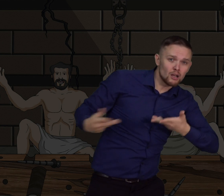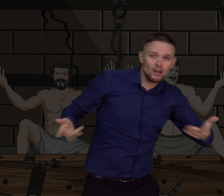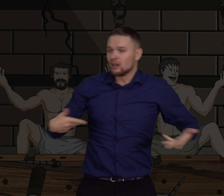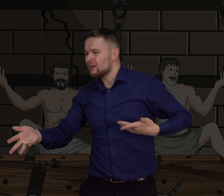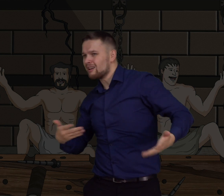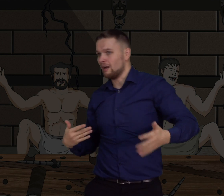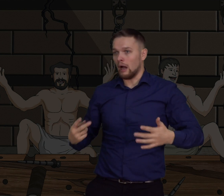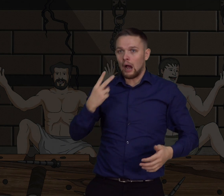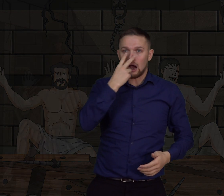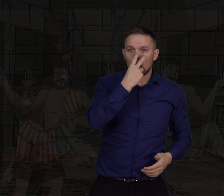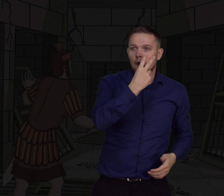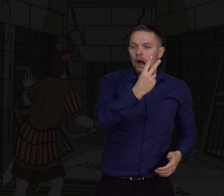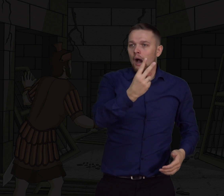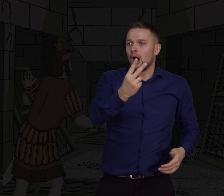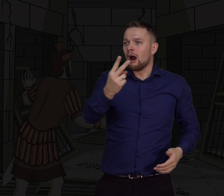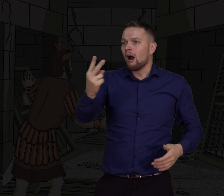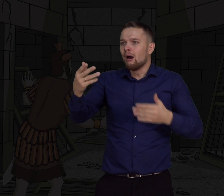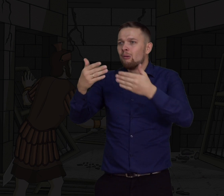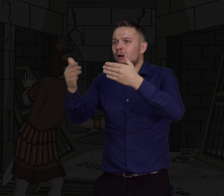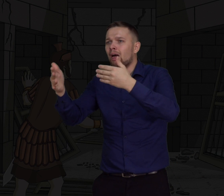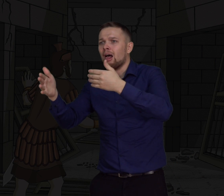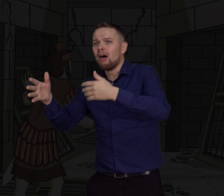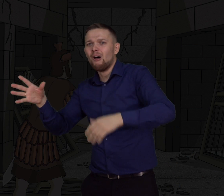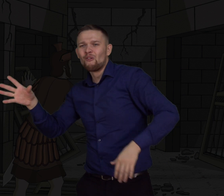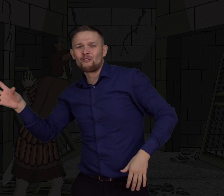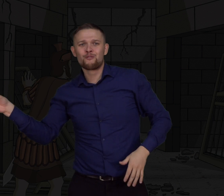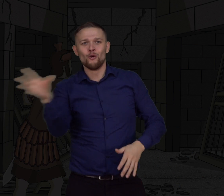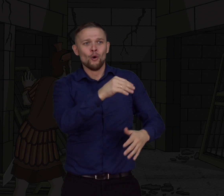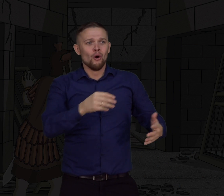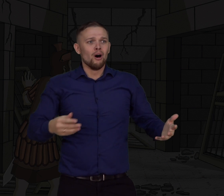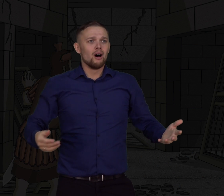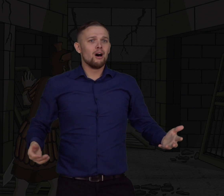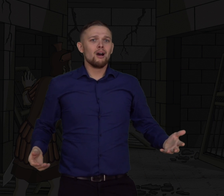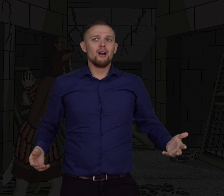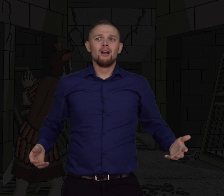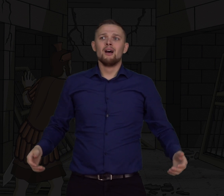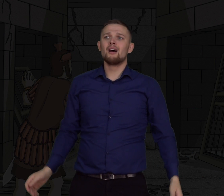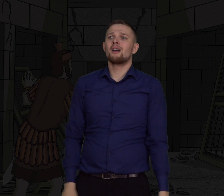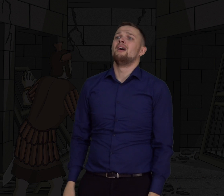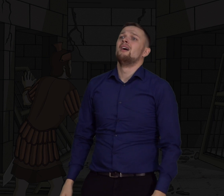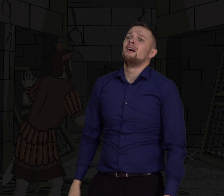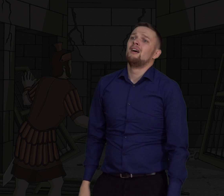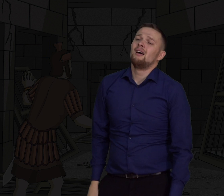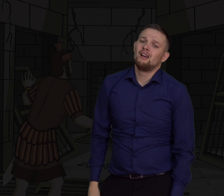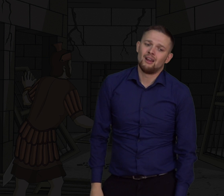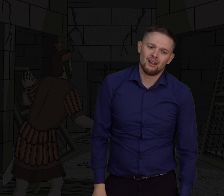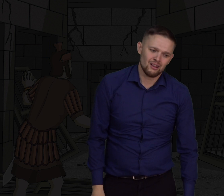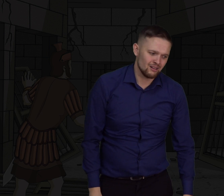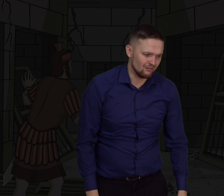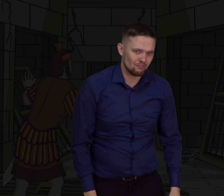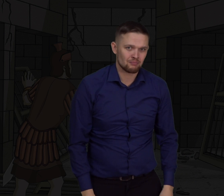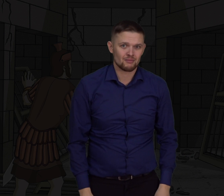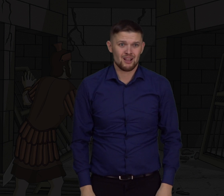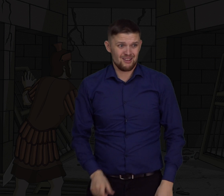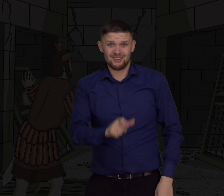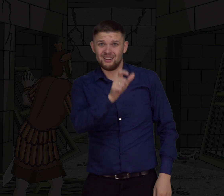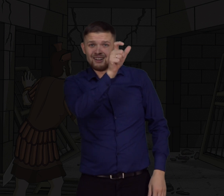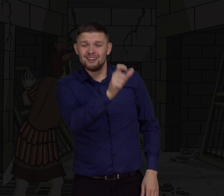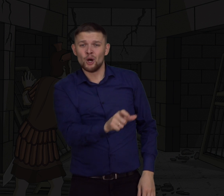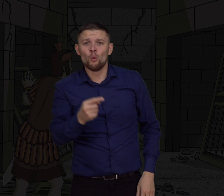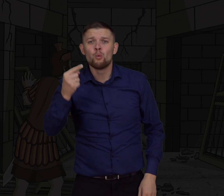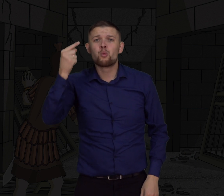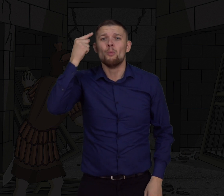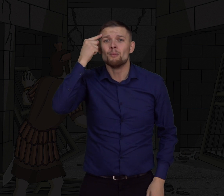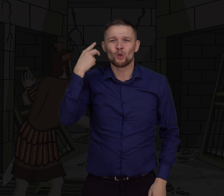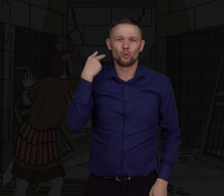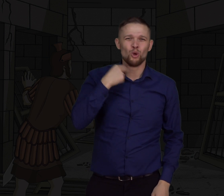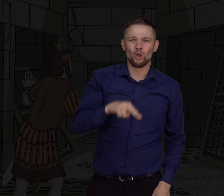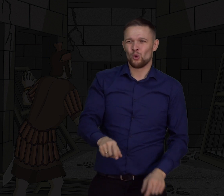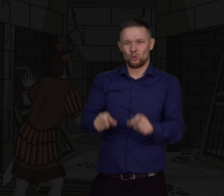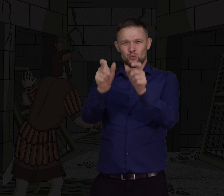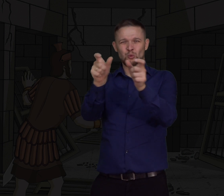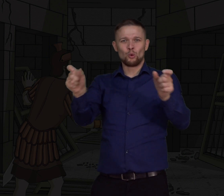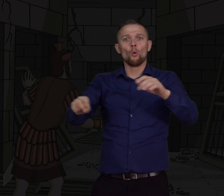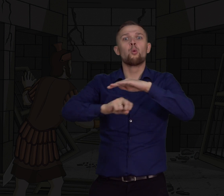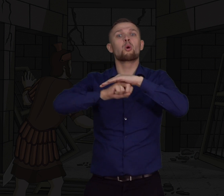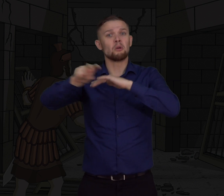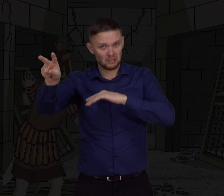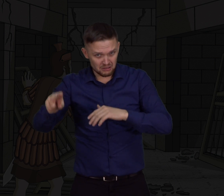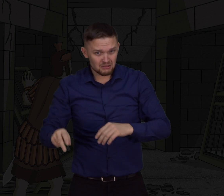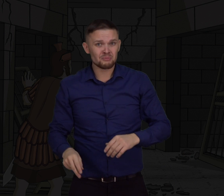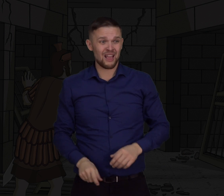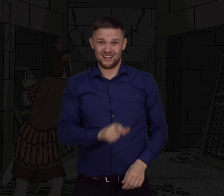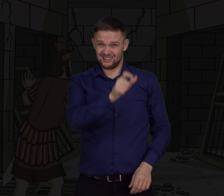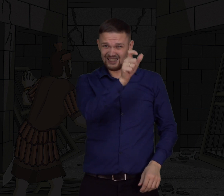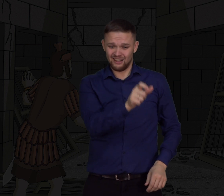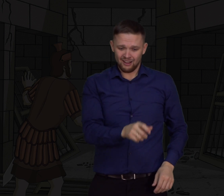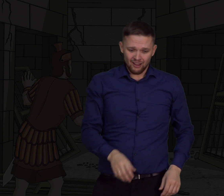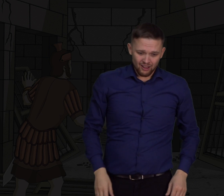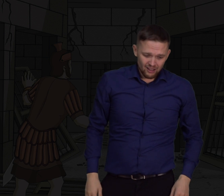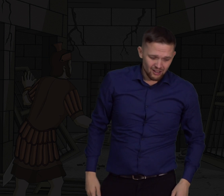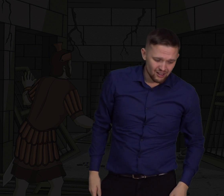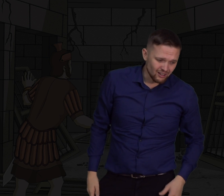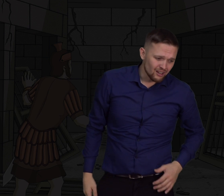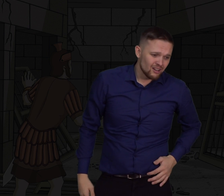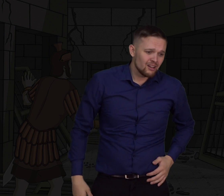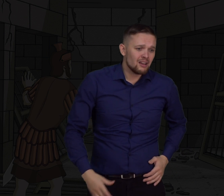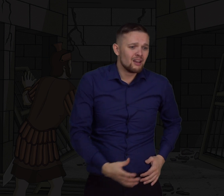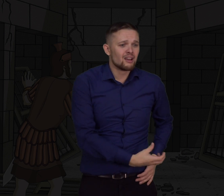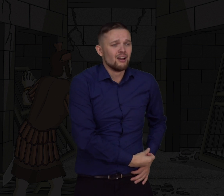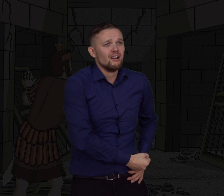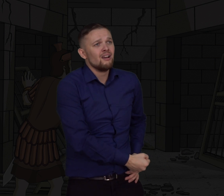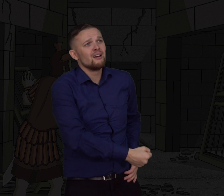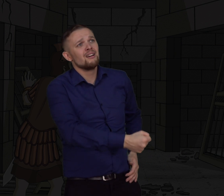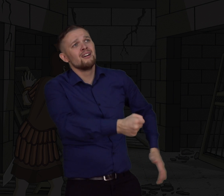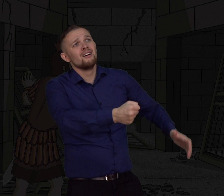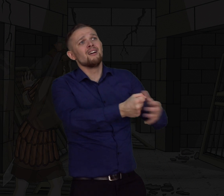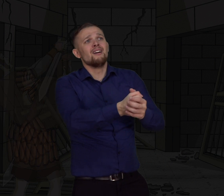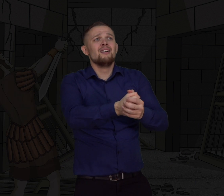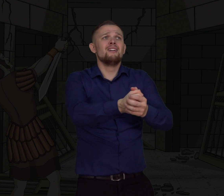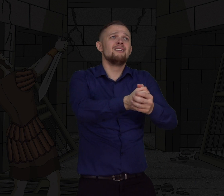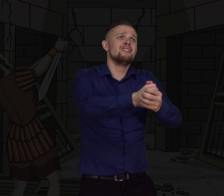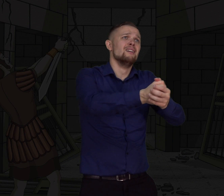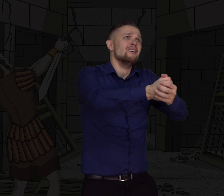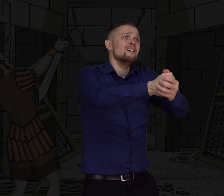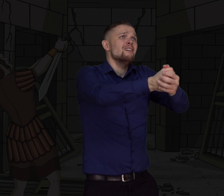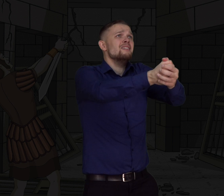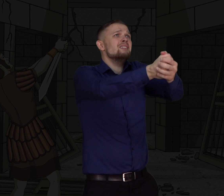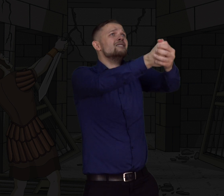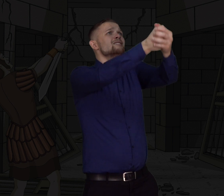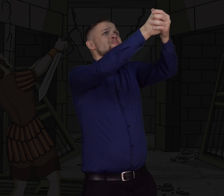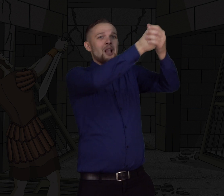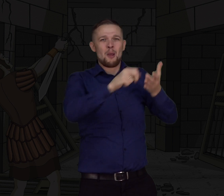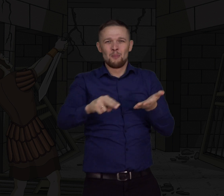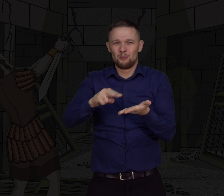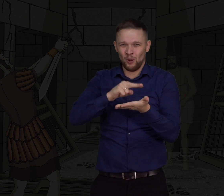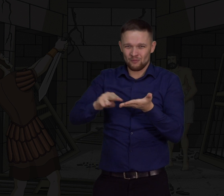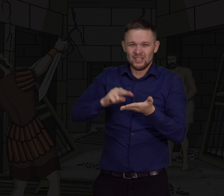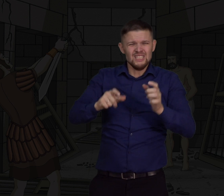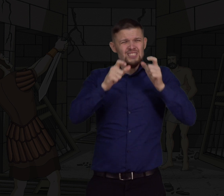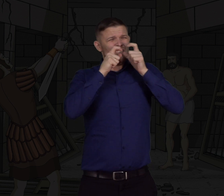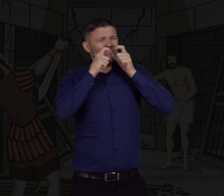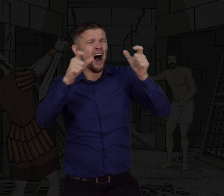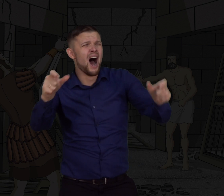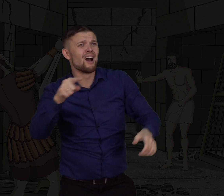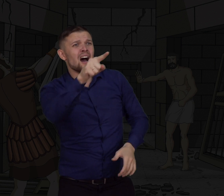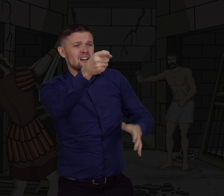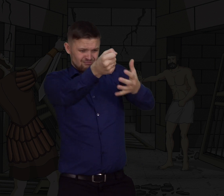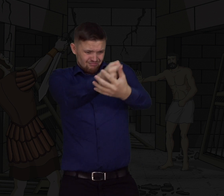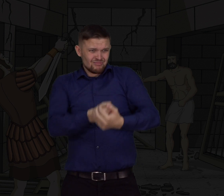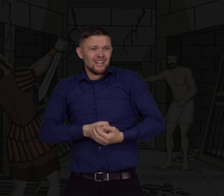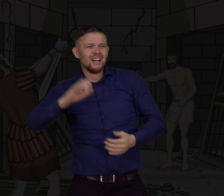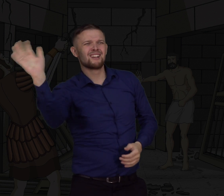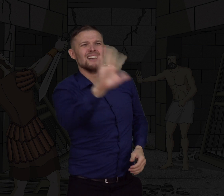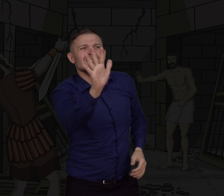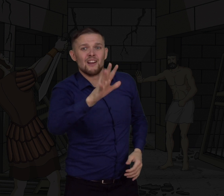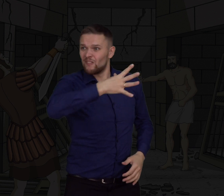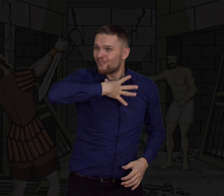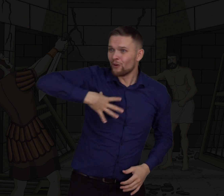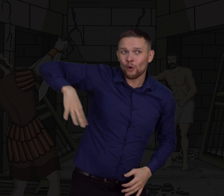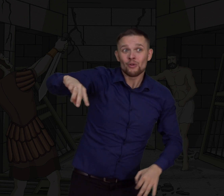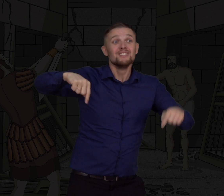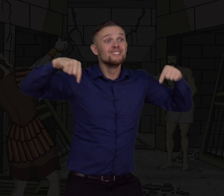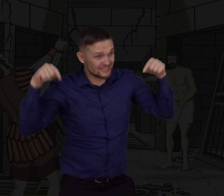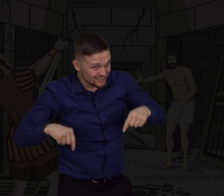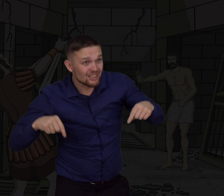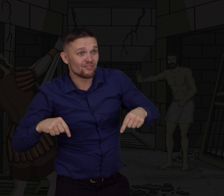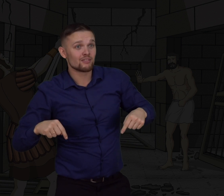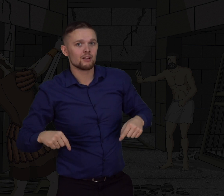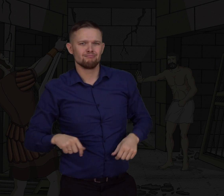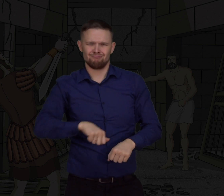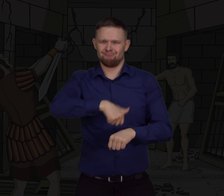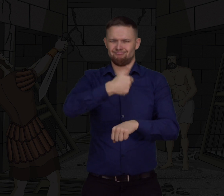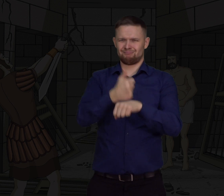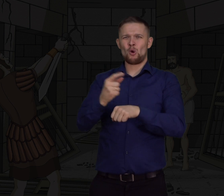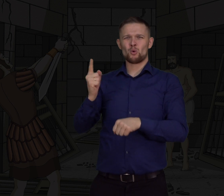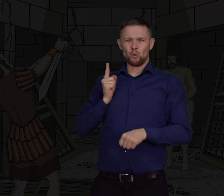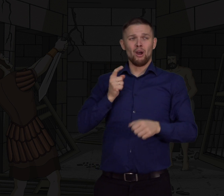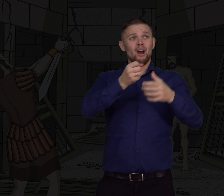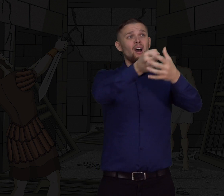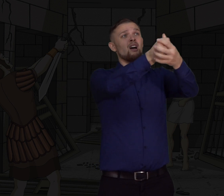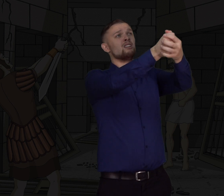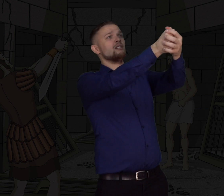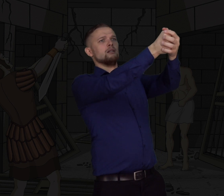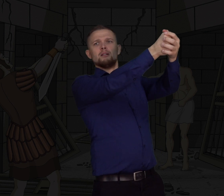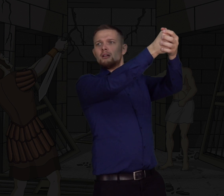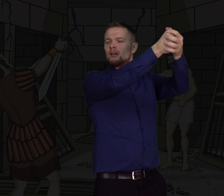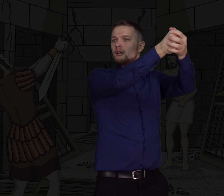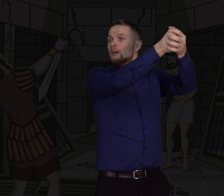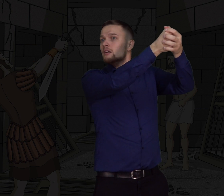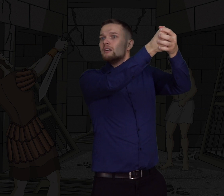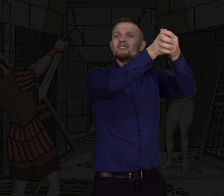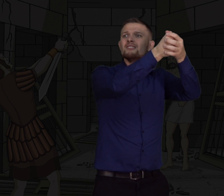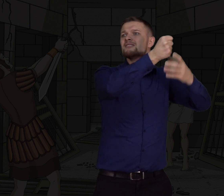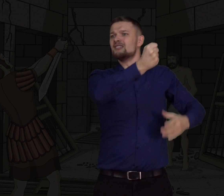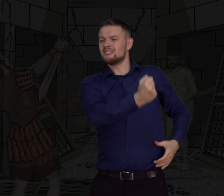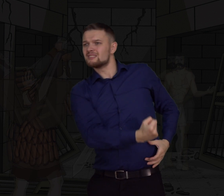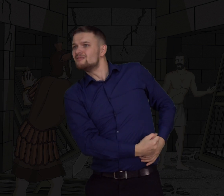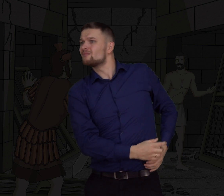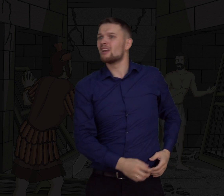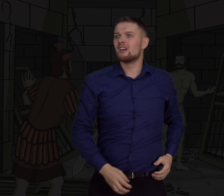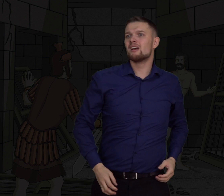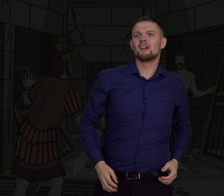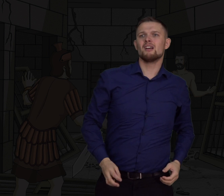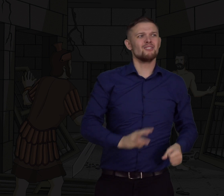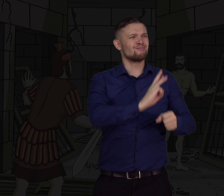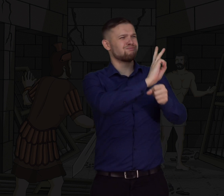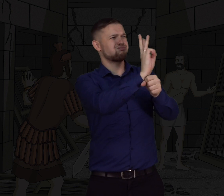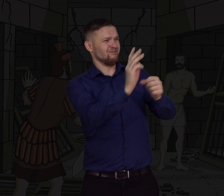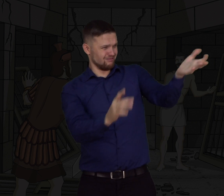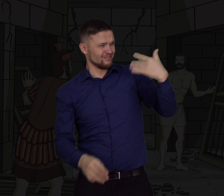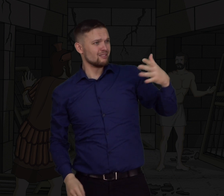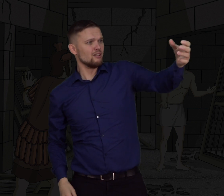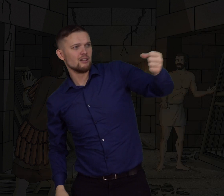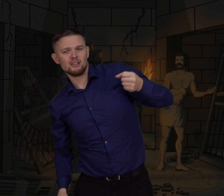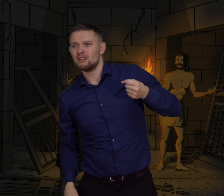When the jailer woke up and saw the prison doors open, he drew his sword and was about to kill himself, presuming that the prisoners had escaped.